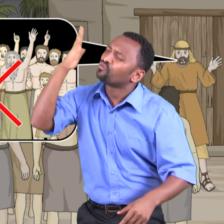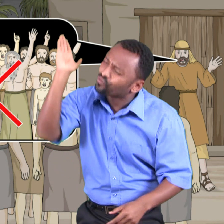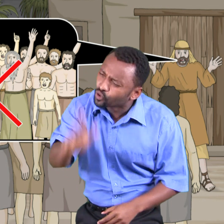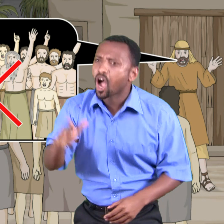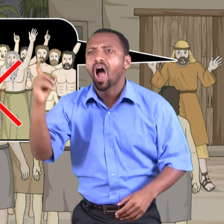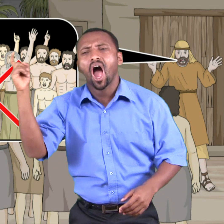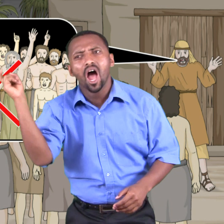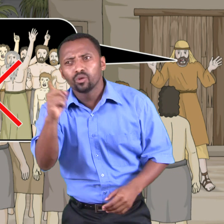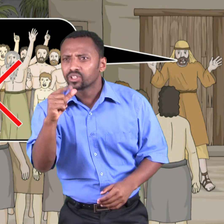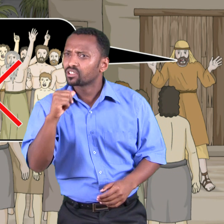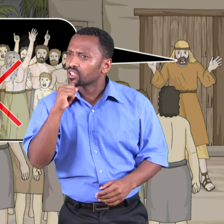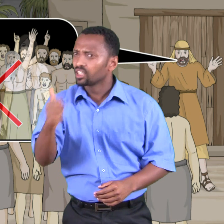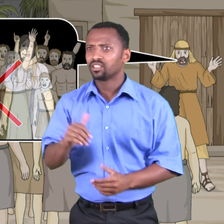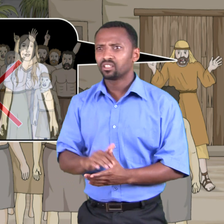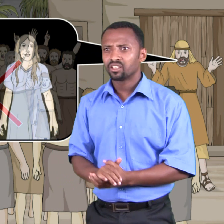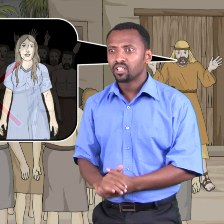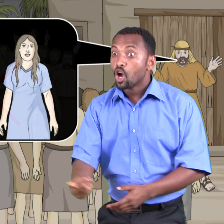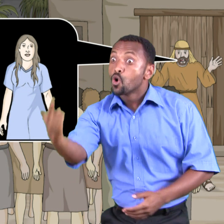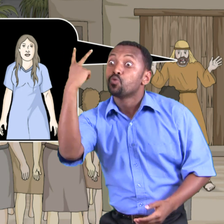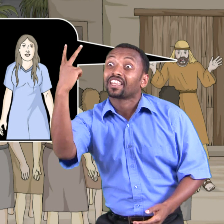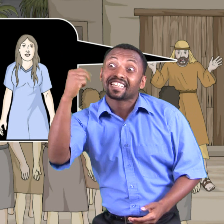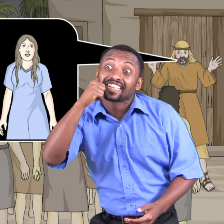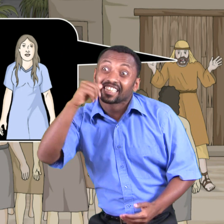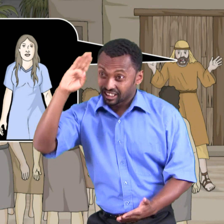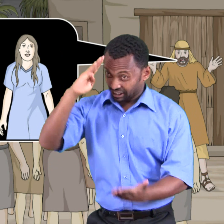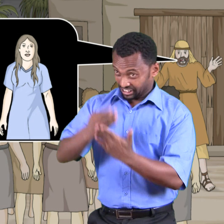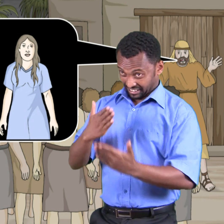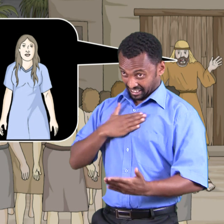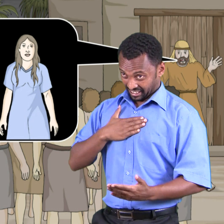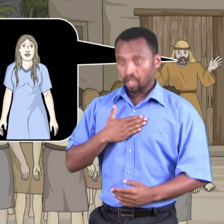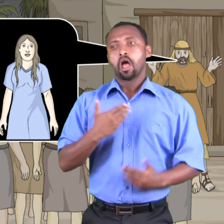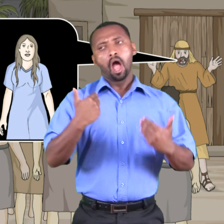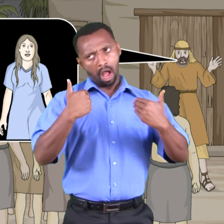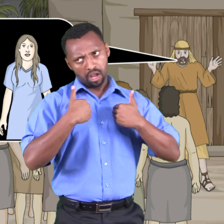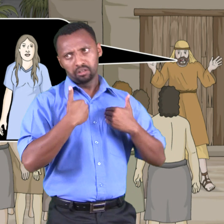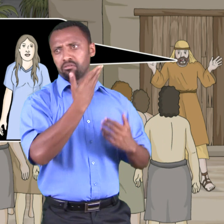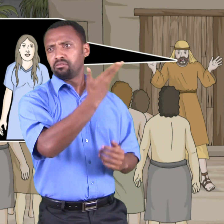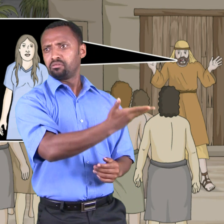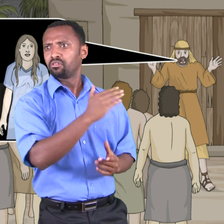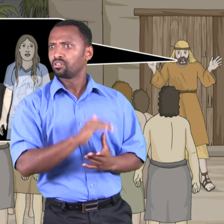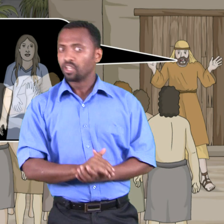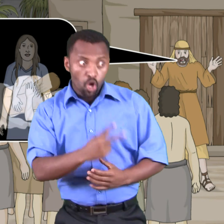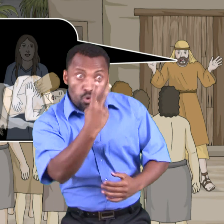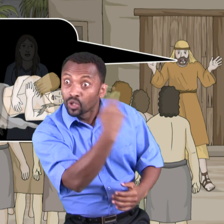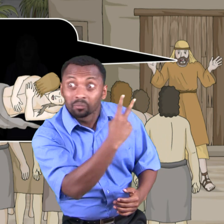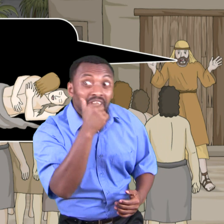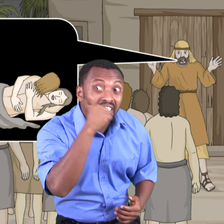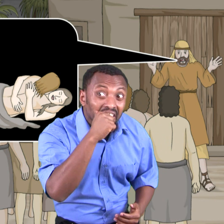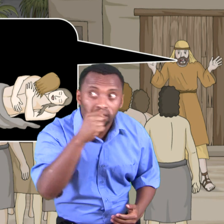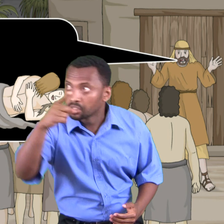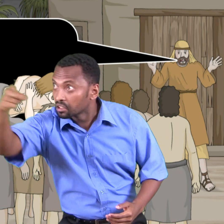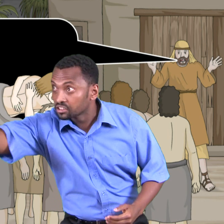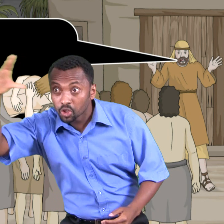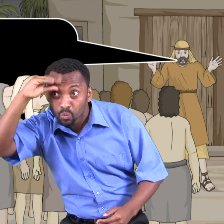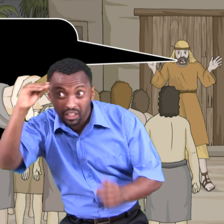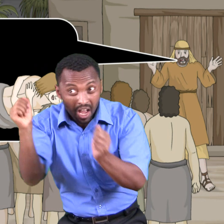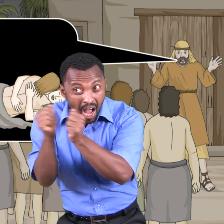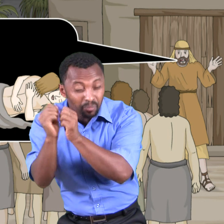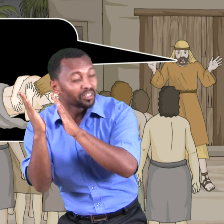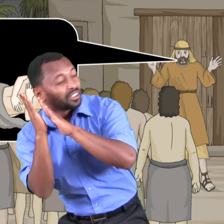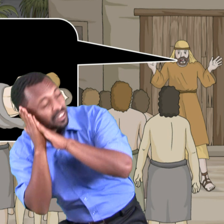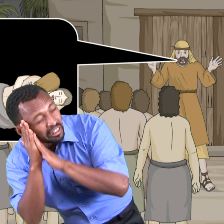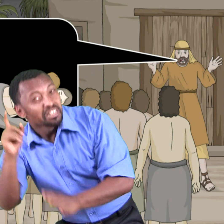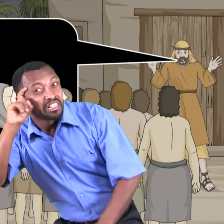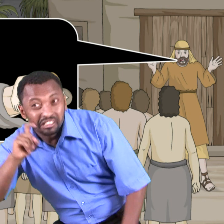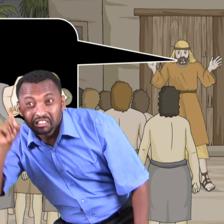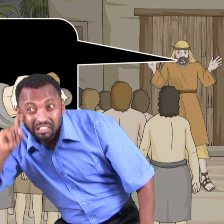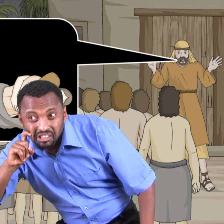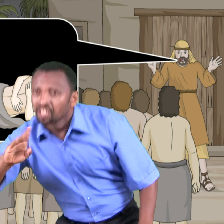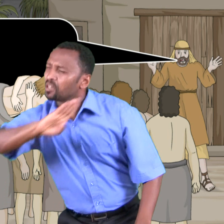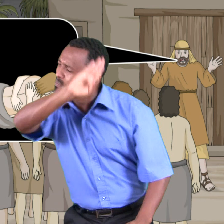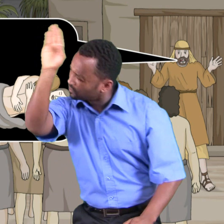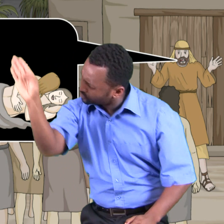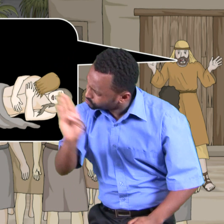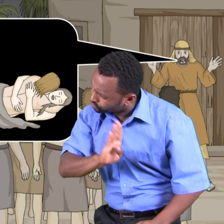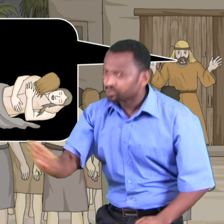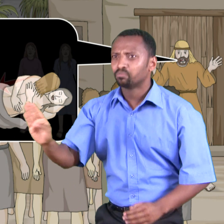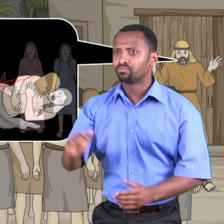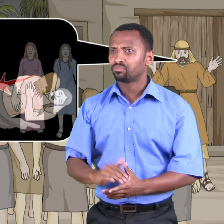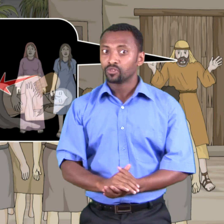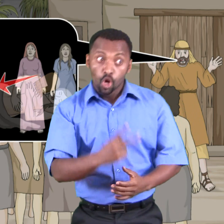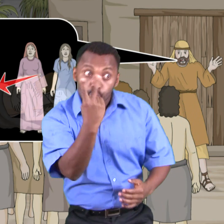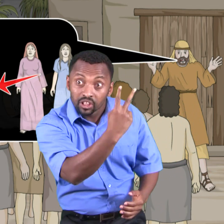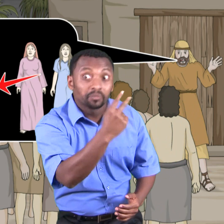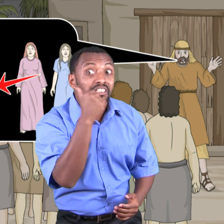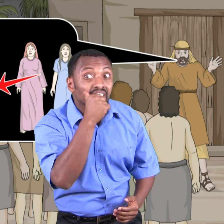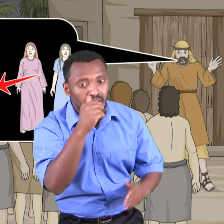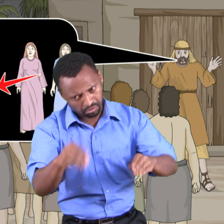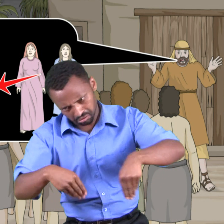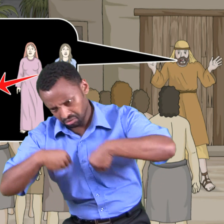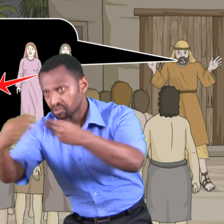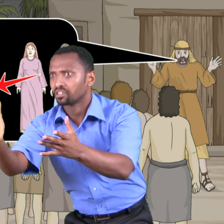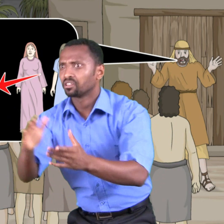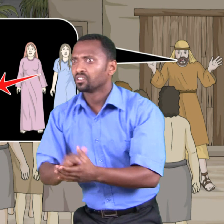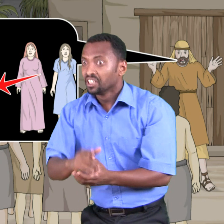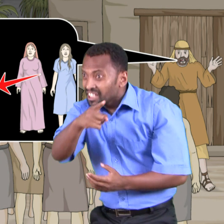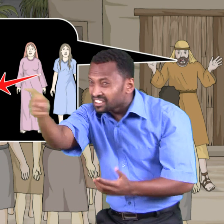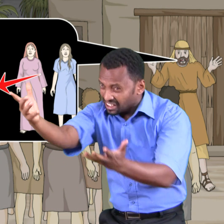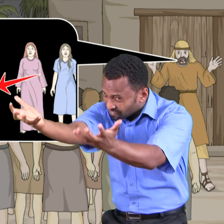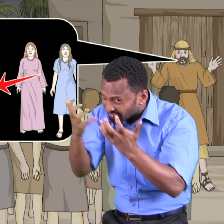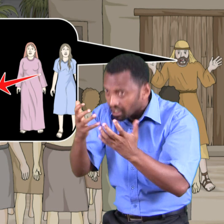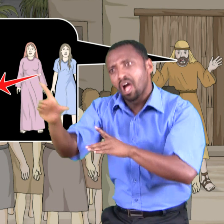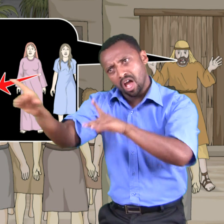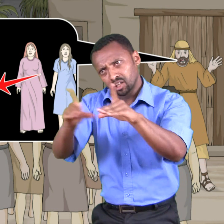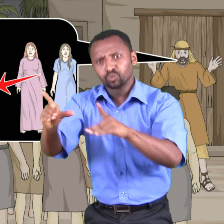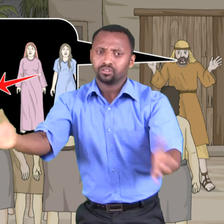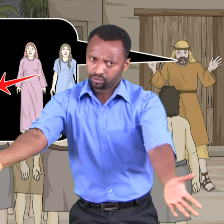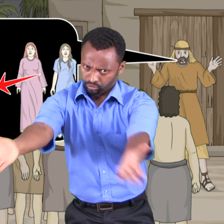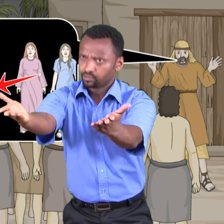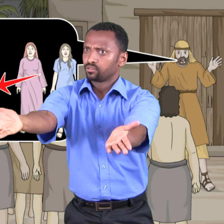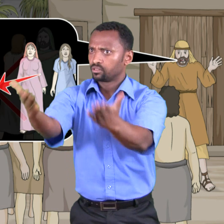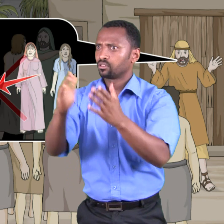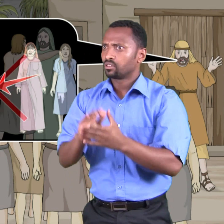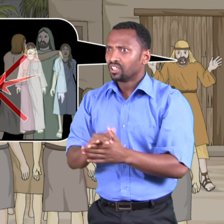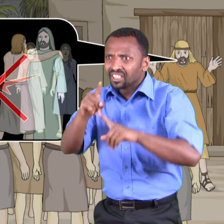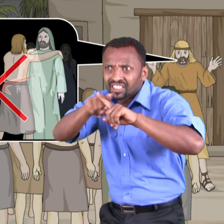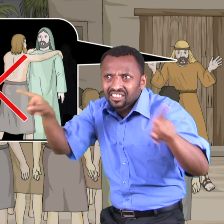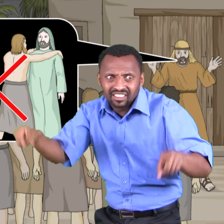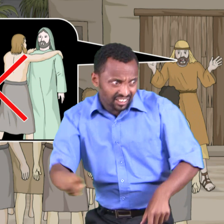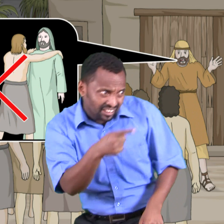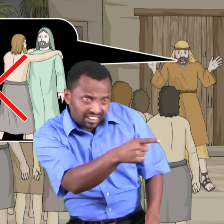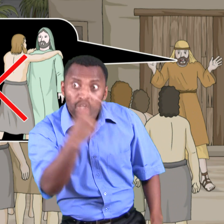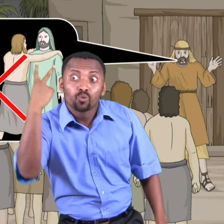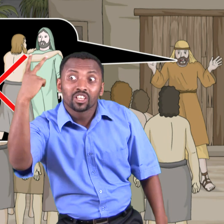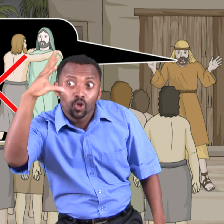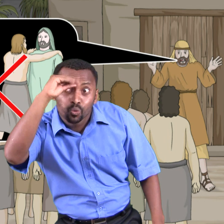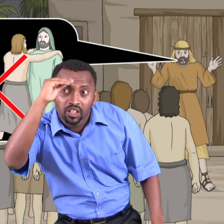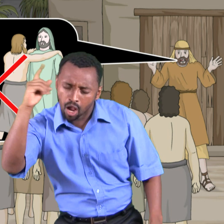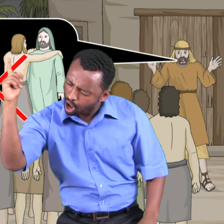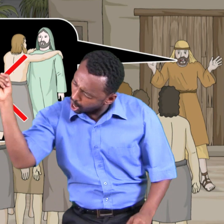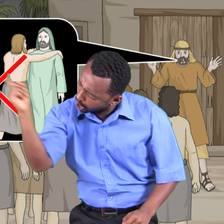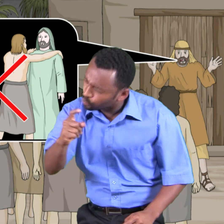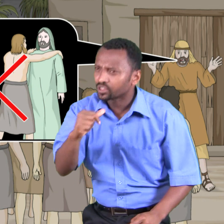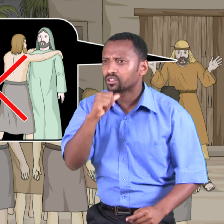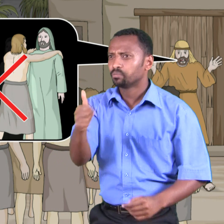Look, I have two daughters who have never slept with a man. Let me bring them to you, and you can do to them as you please.